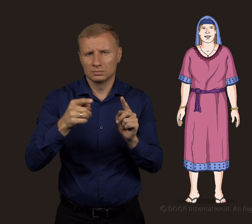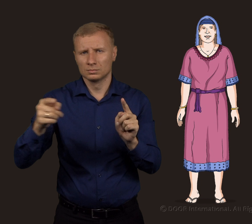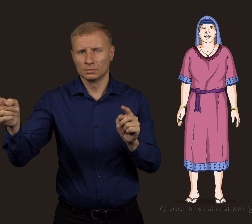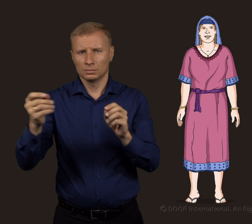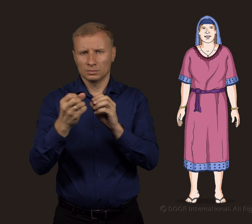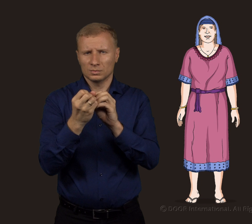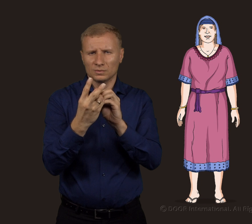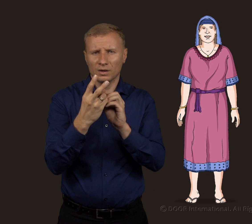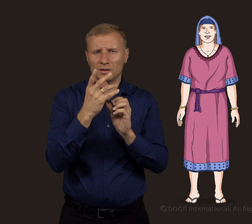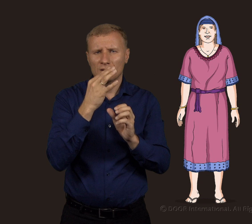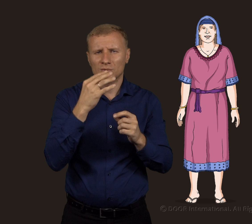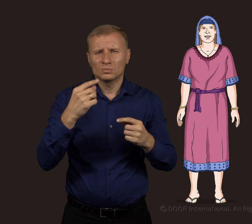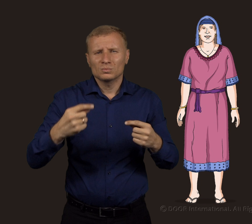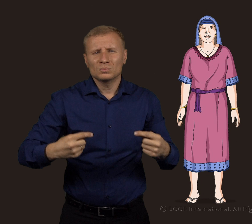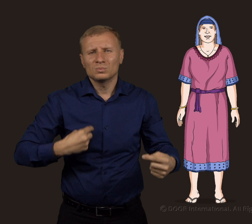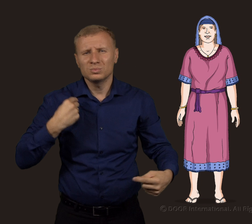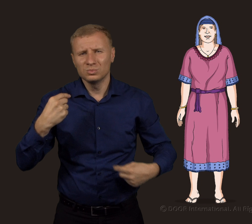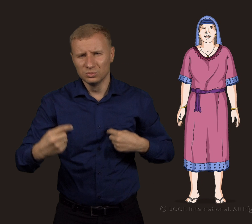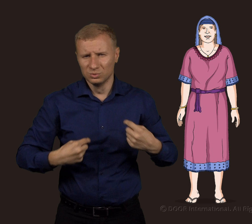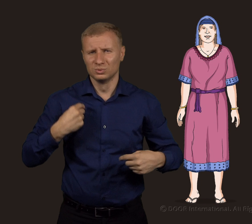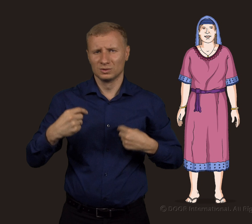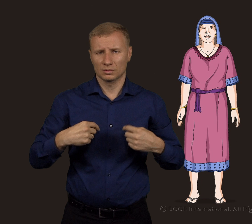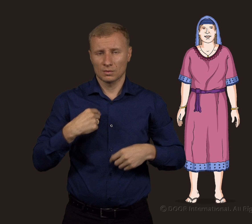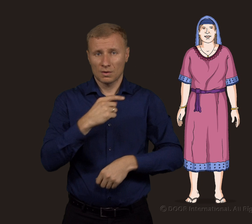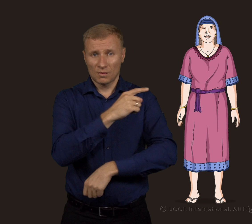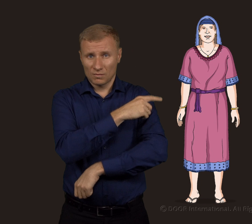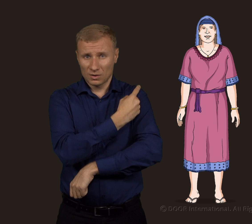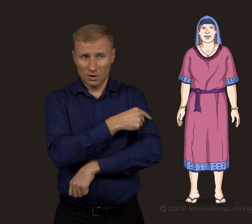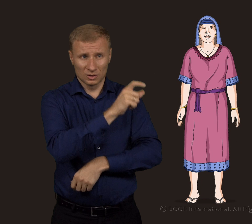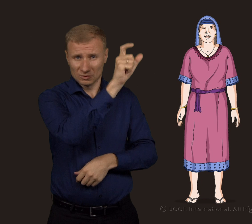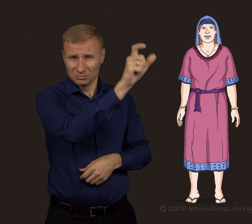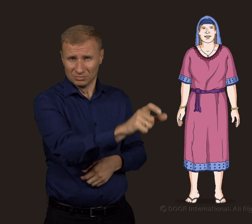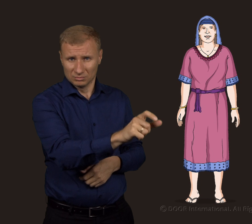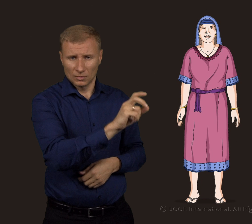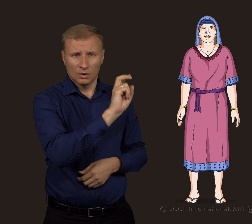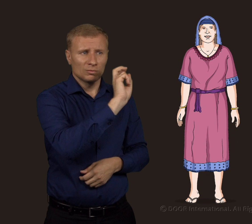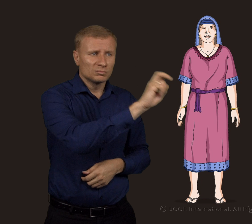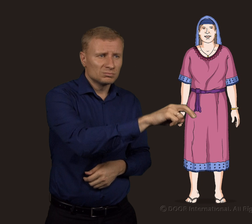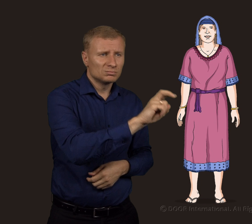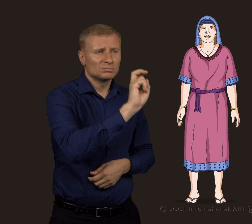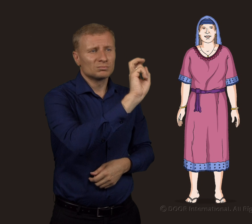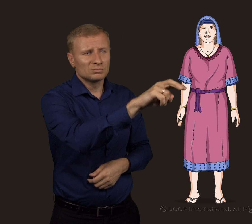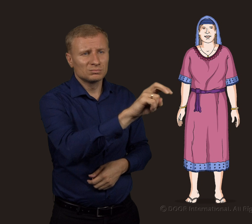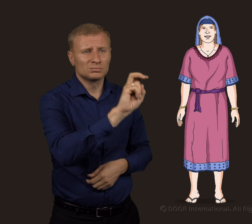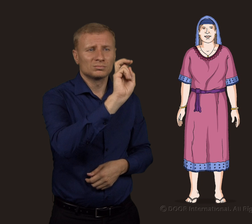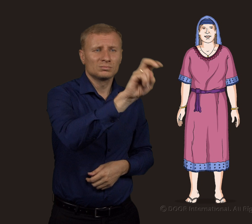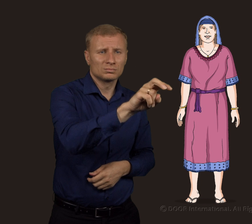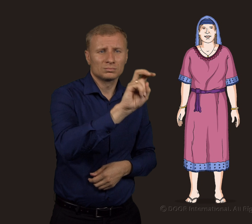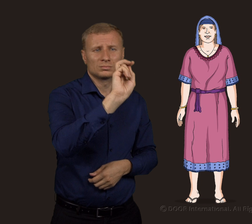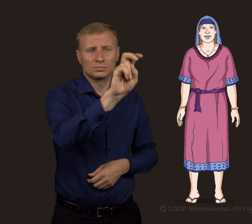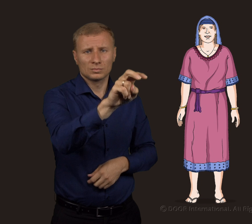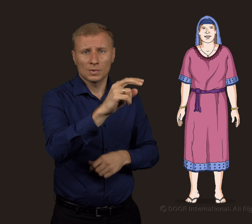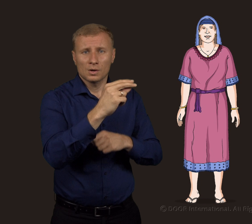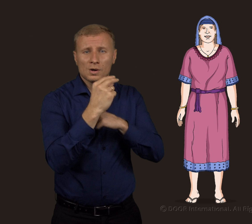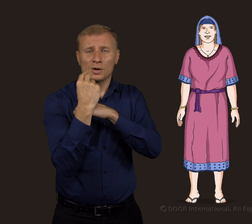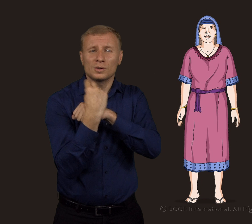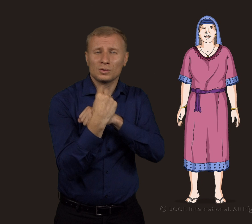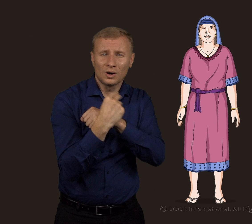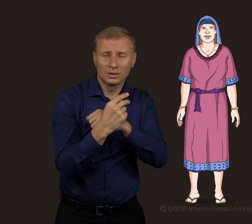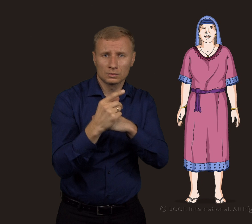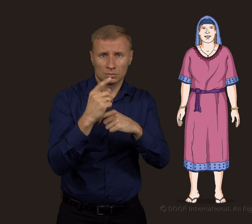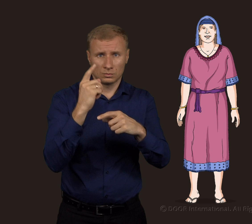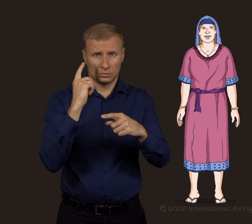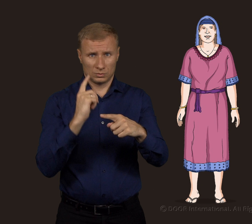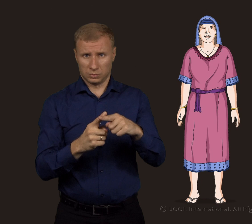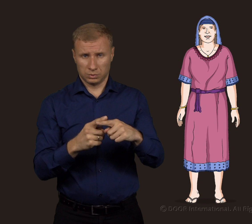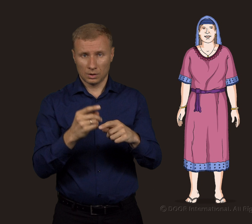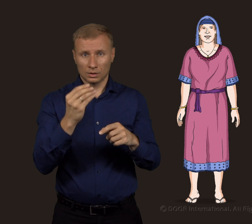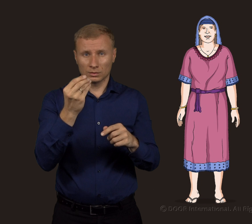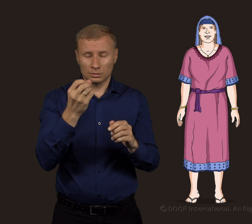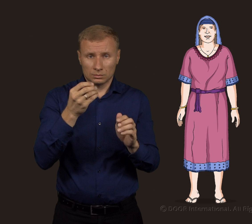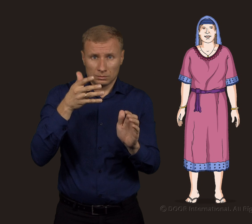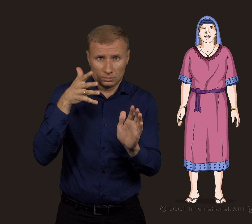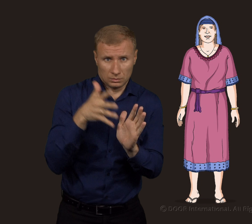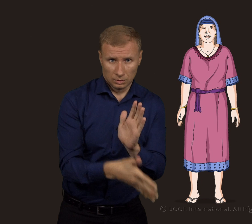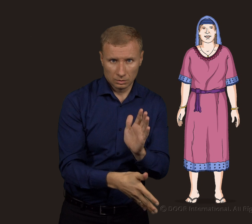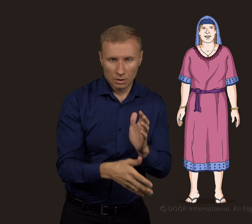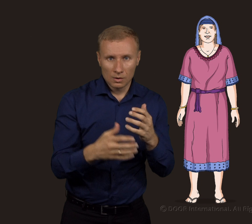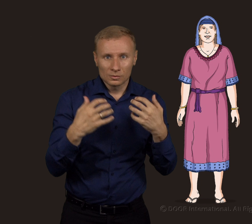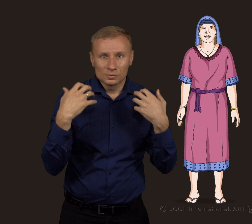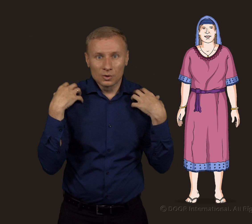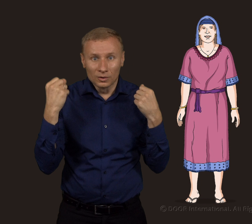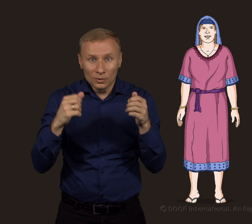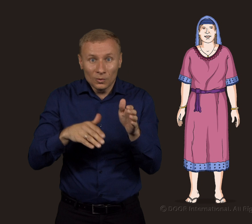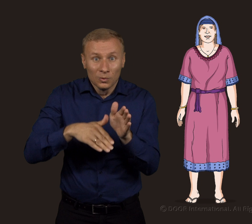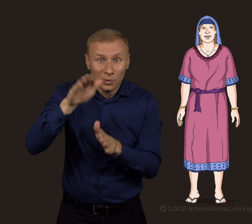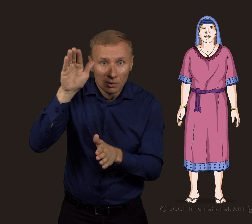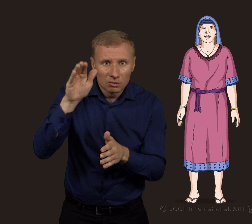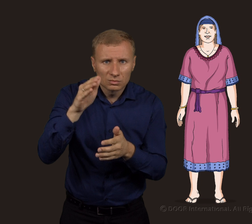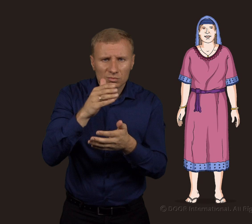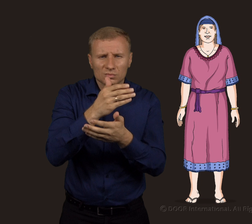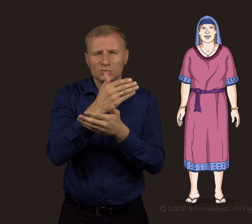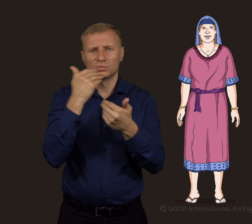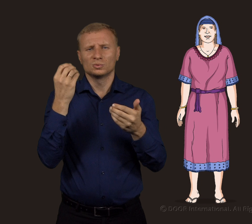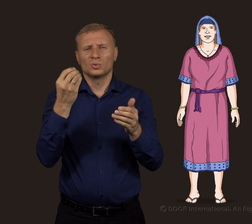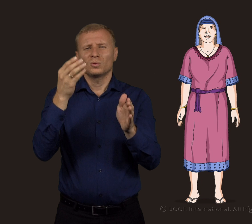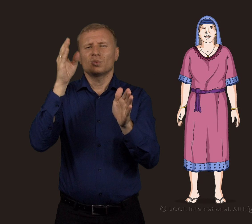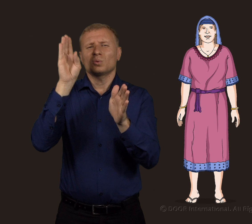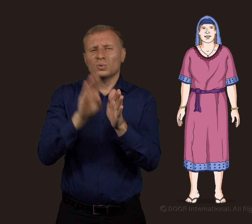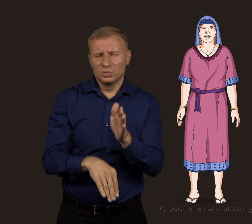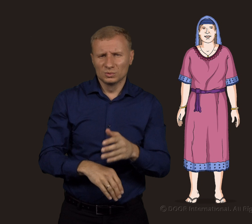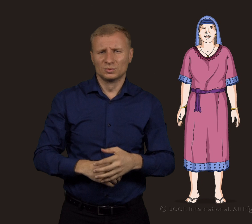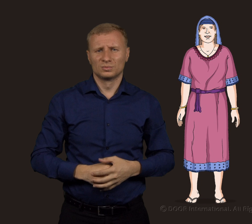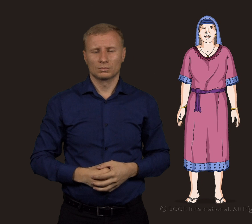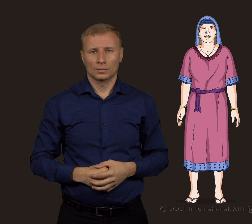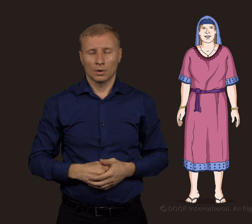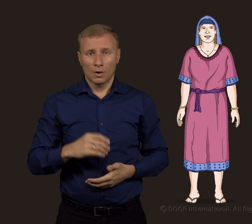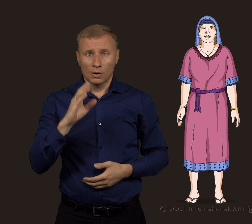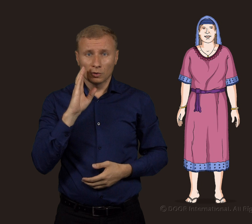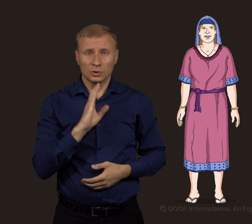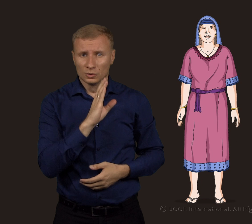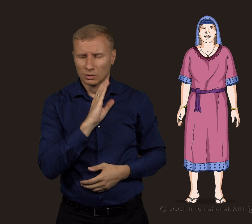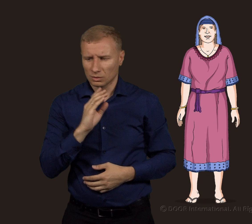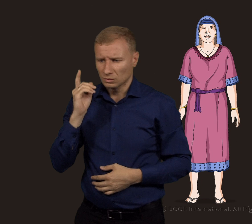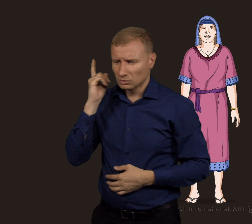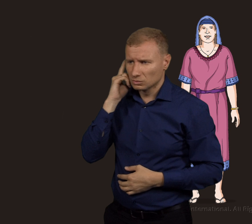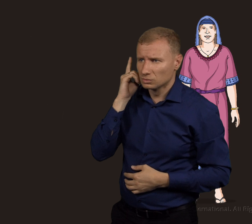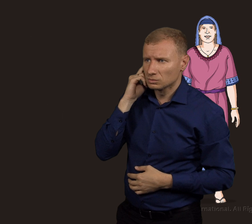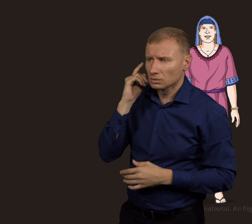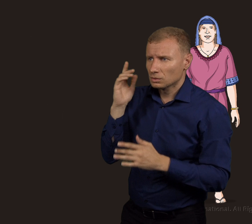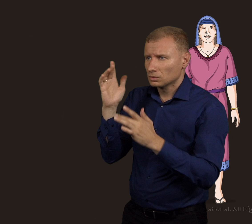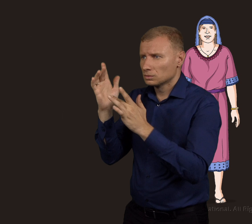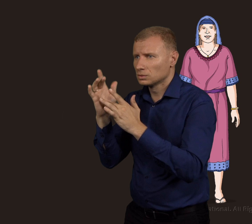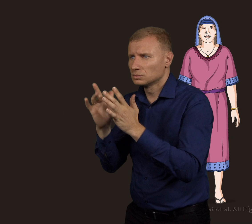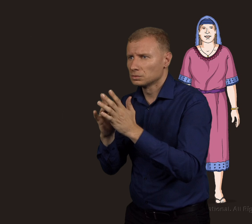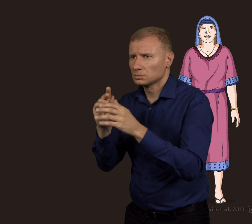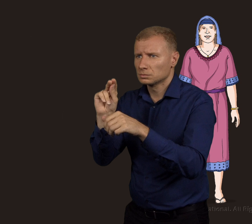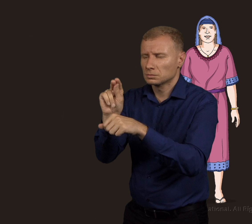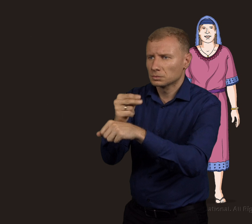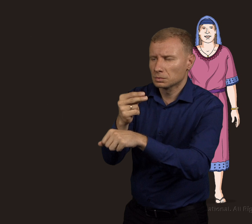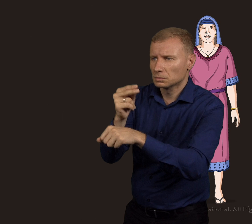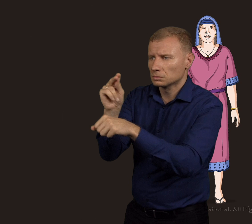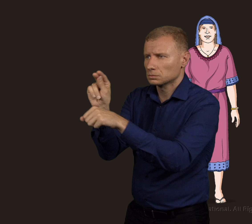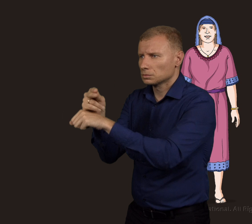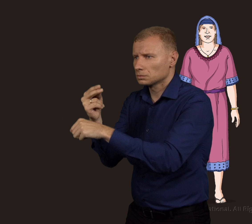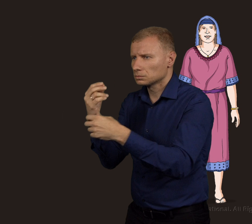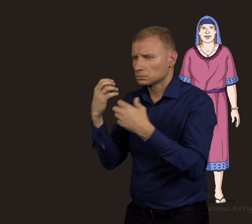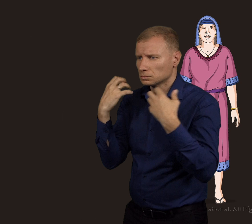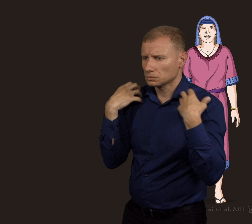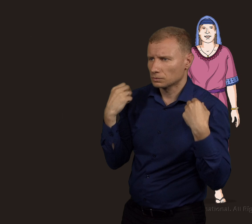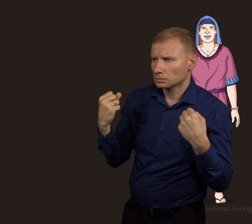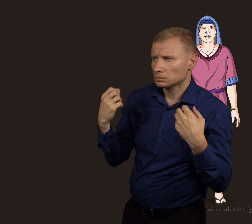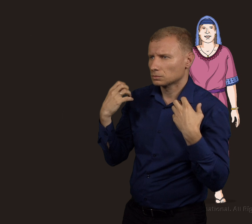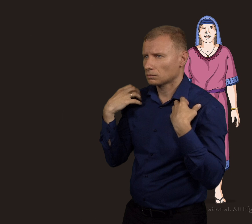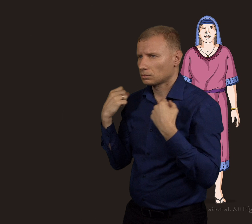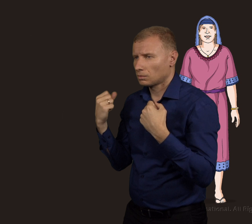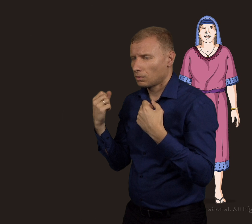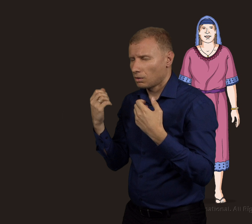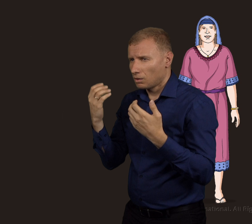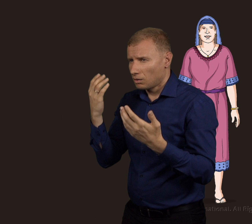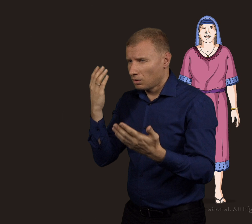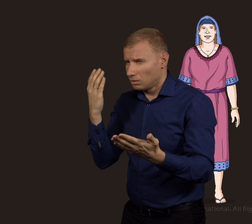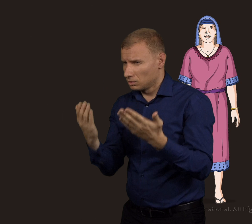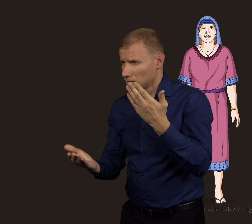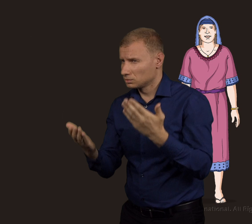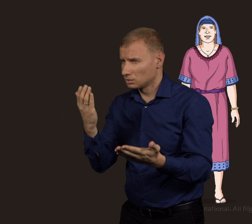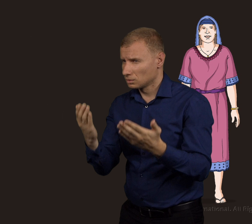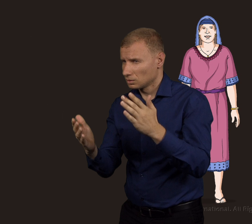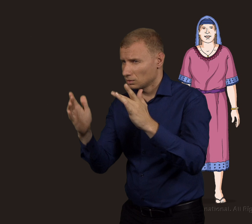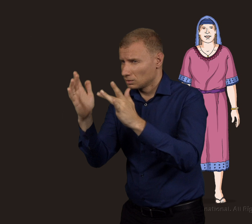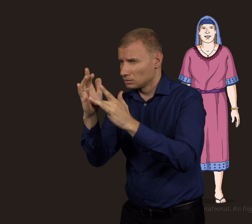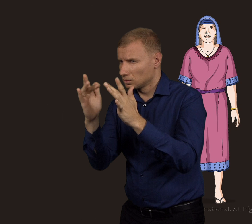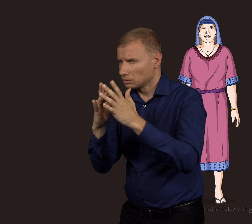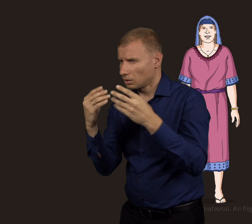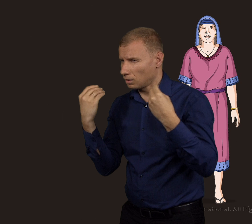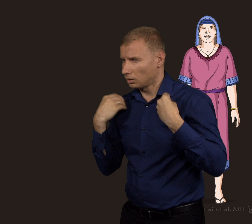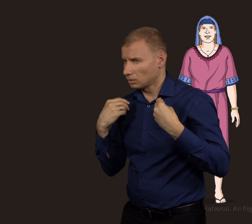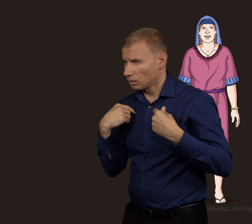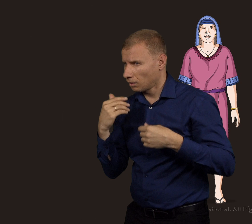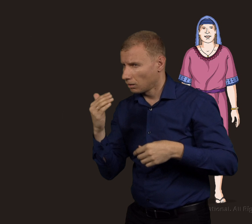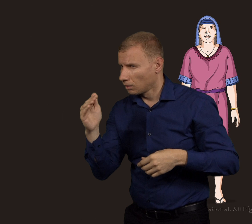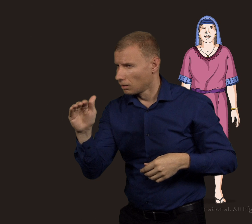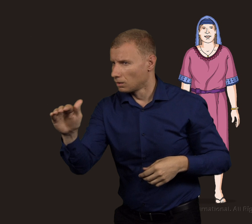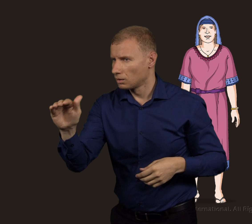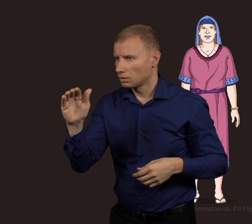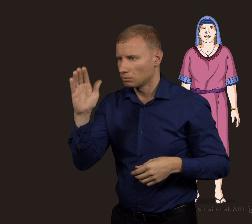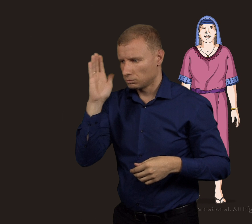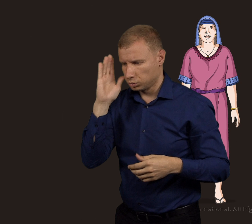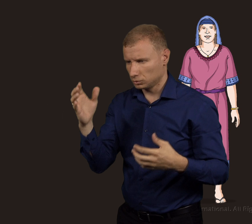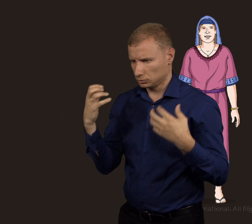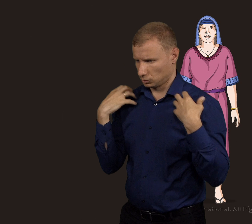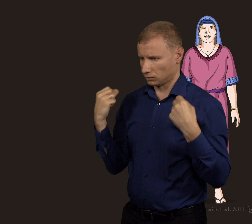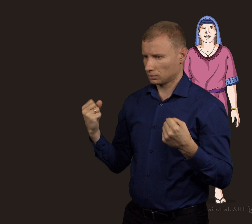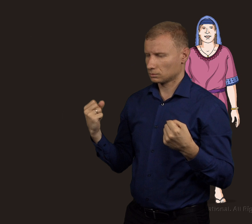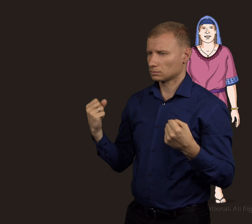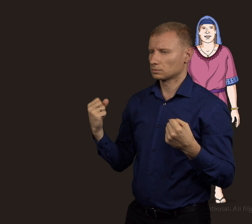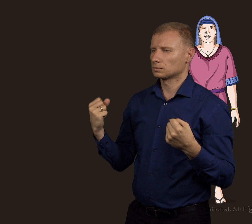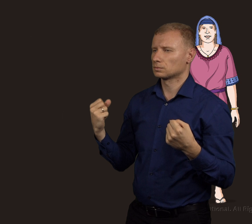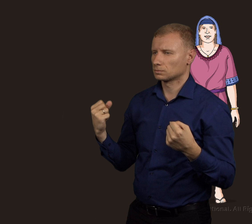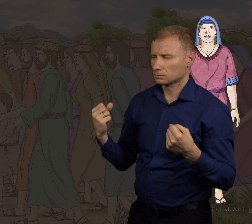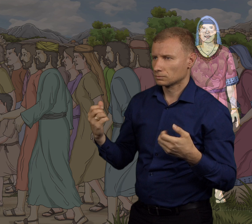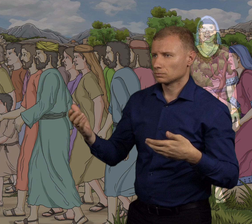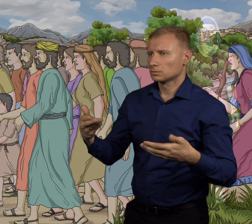She had borne much agony under the care of many physicians and had spent all she had, but to no avail.